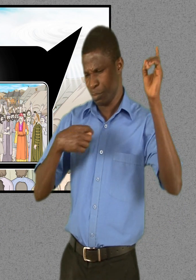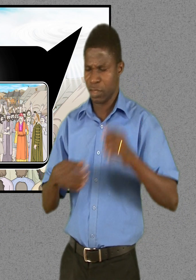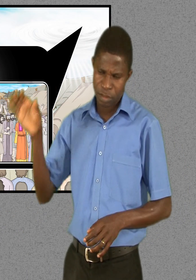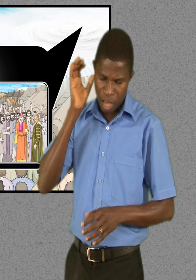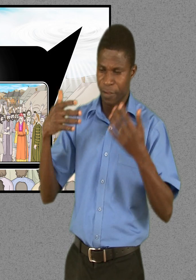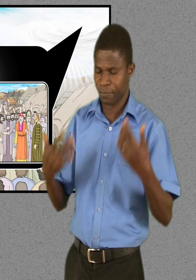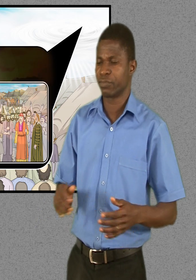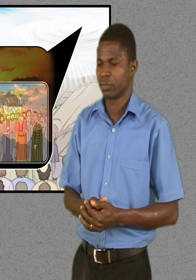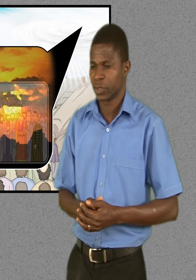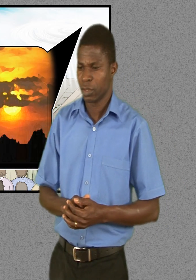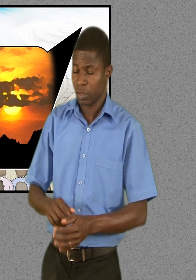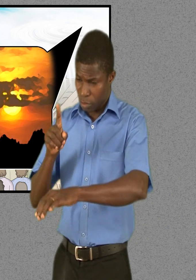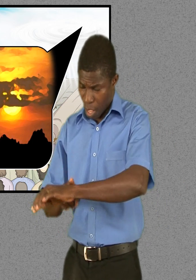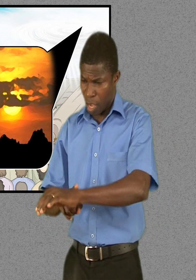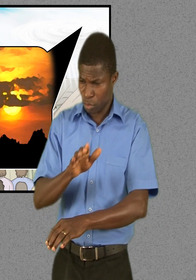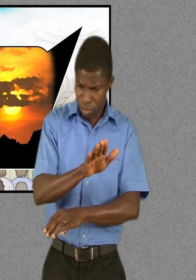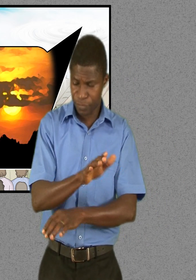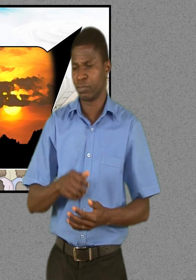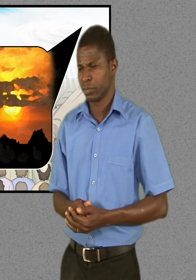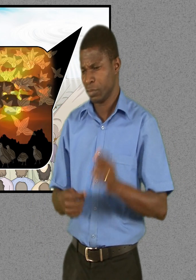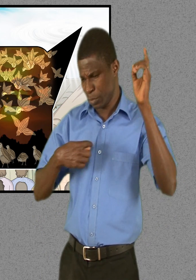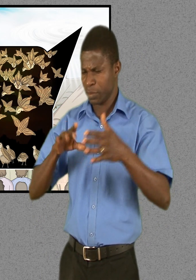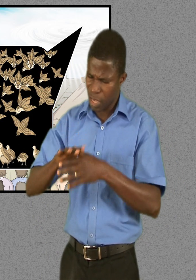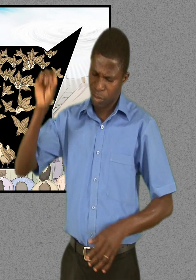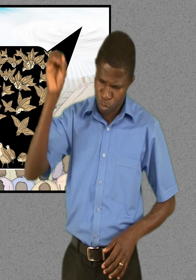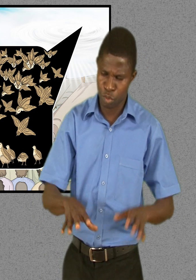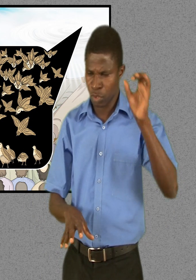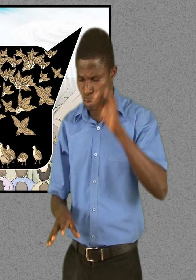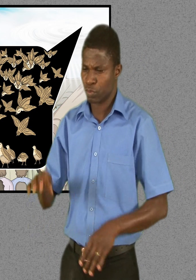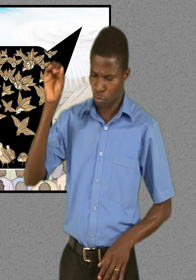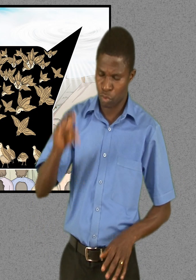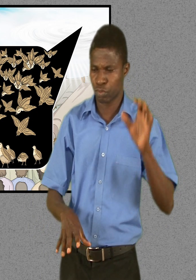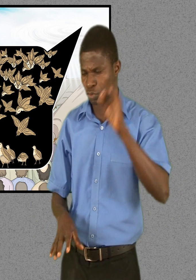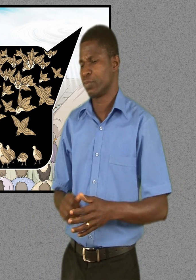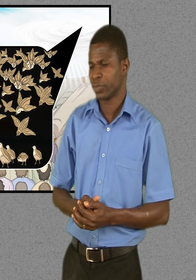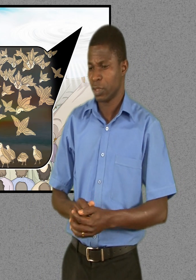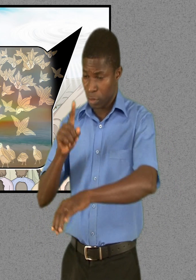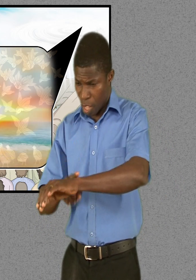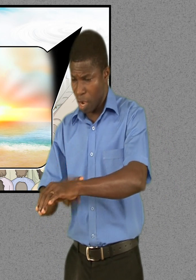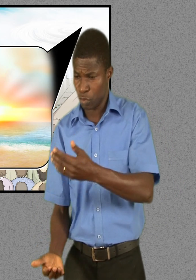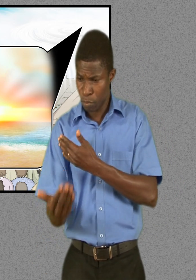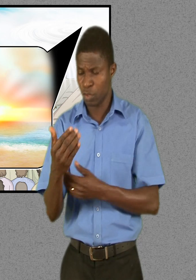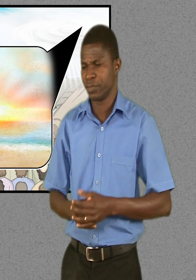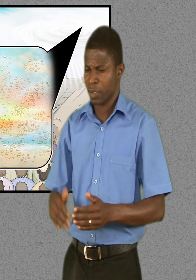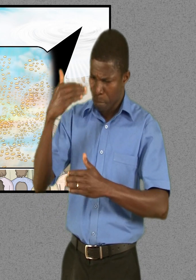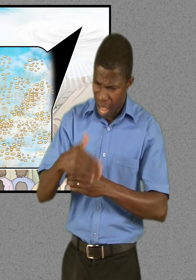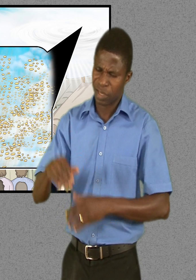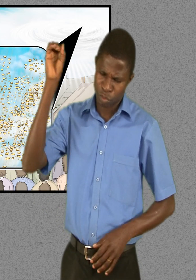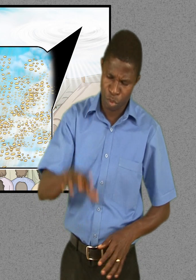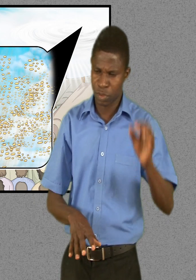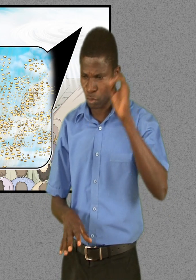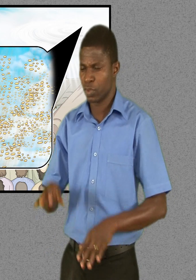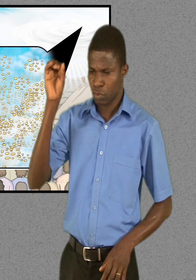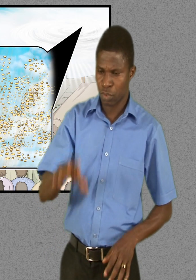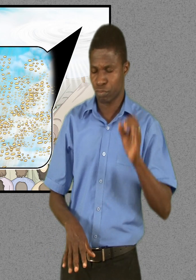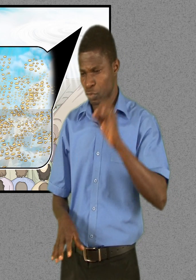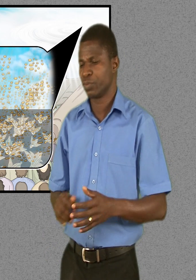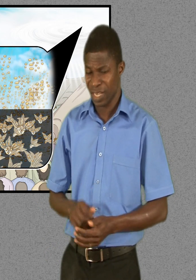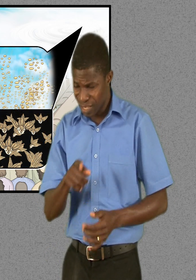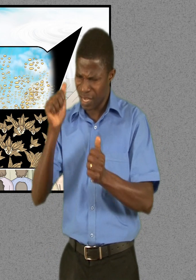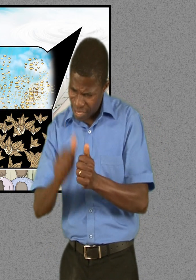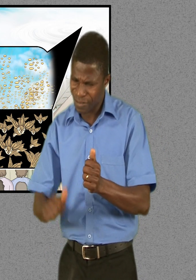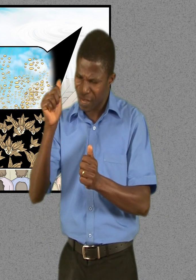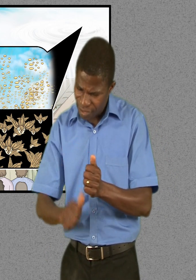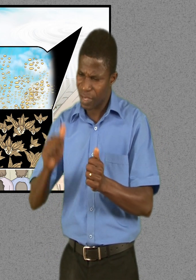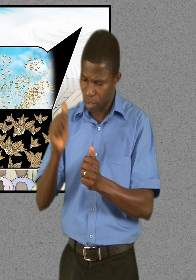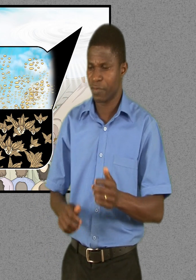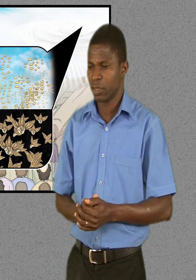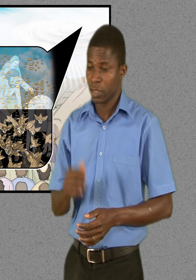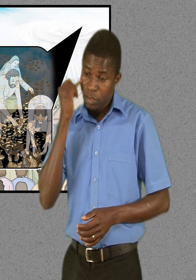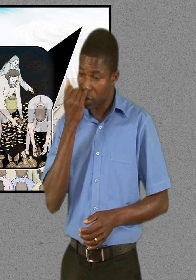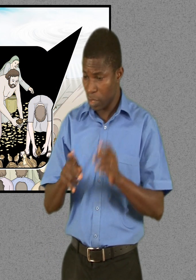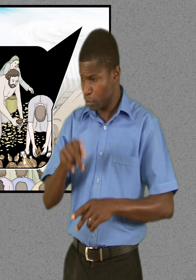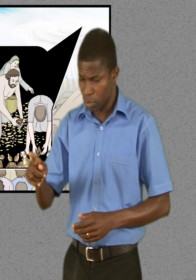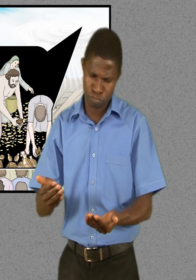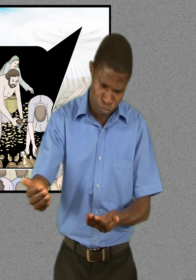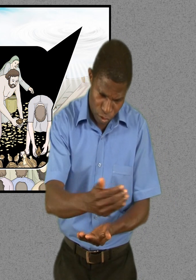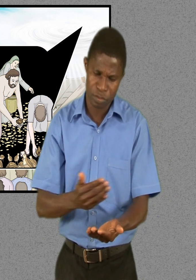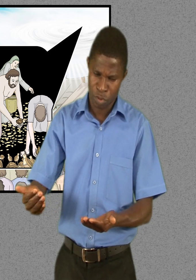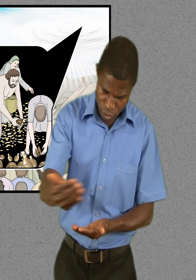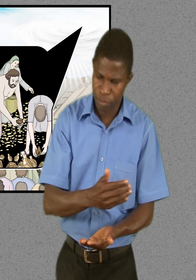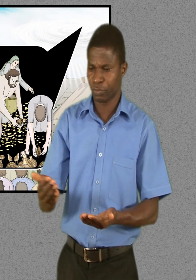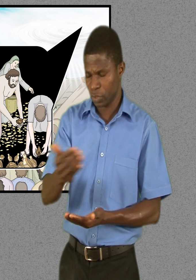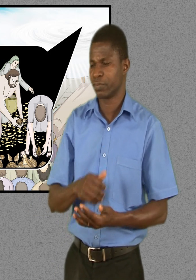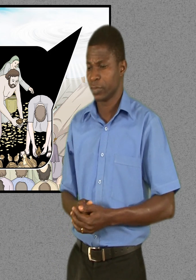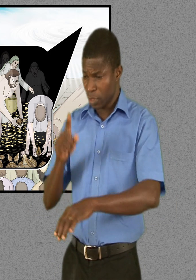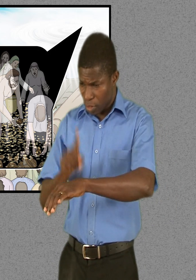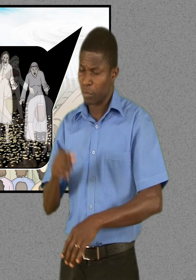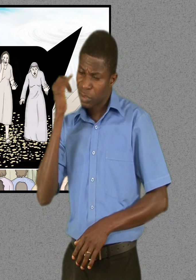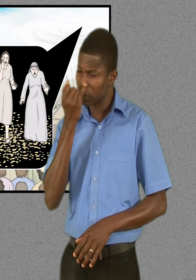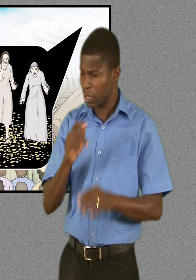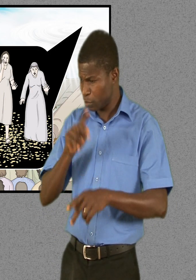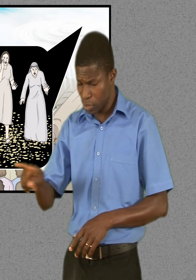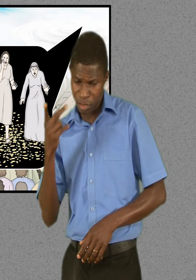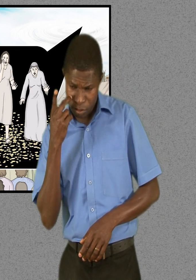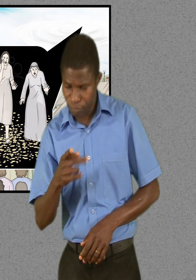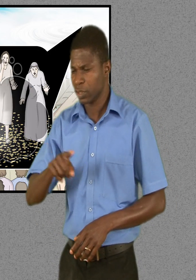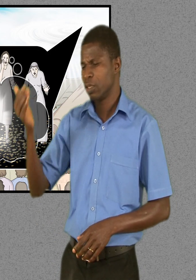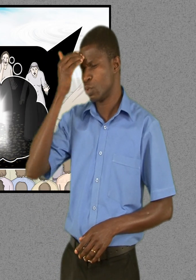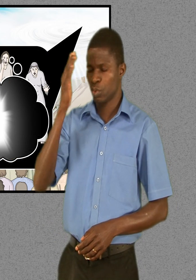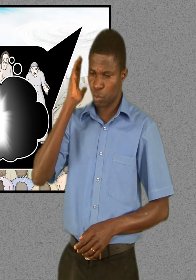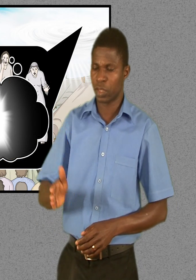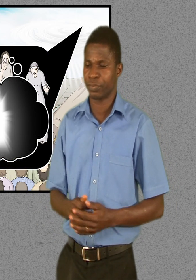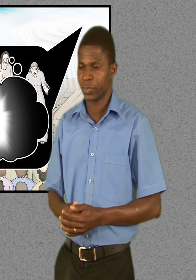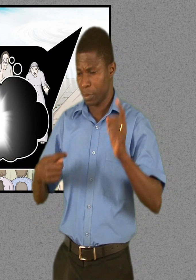Tell them, ‘At twilight you will eat meat, and in the morning you will be filled with bread.